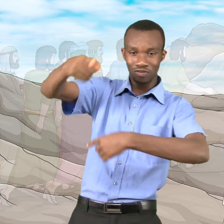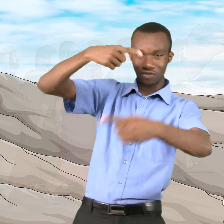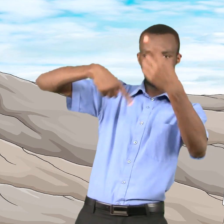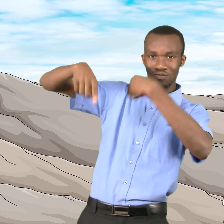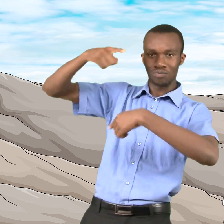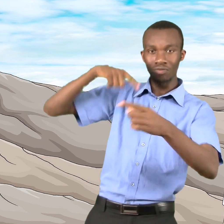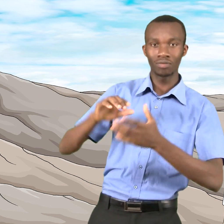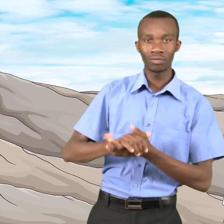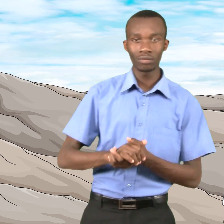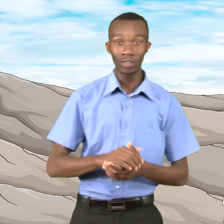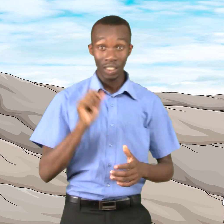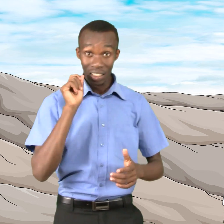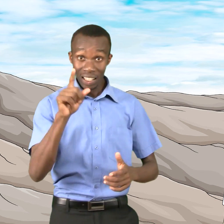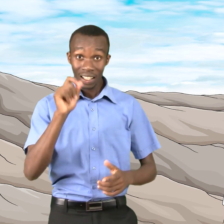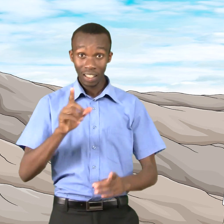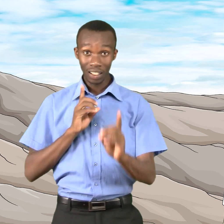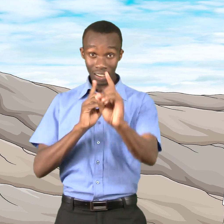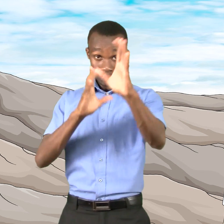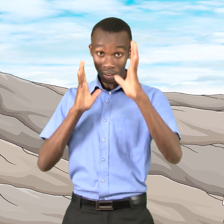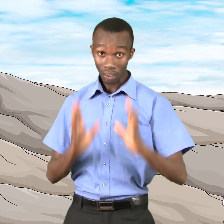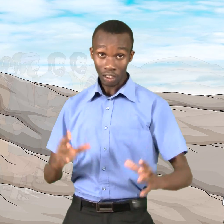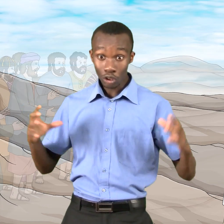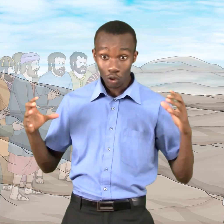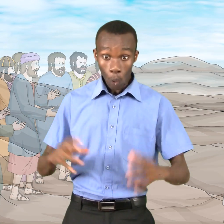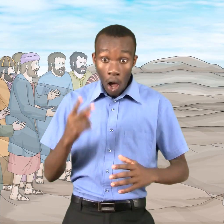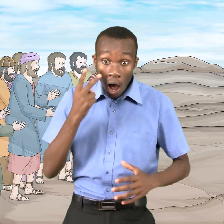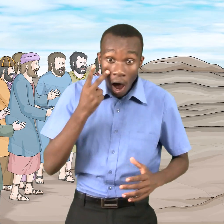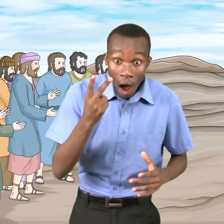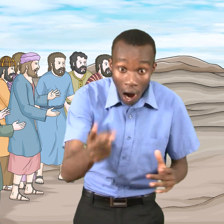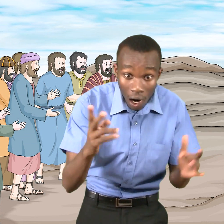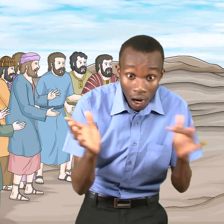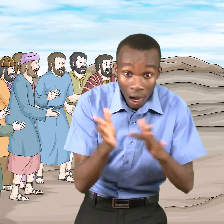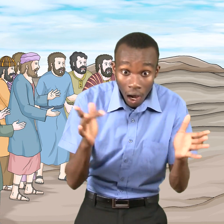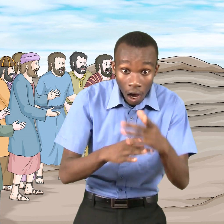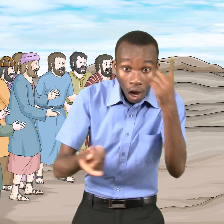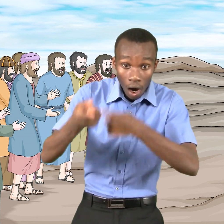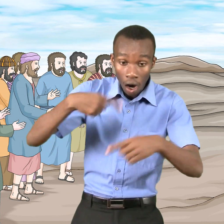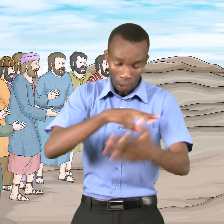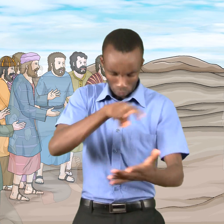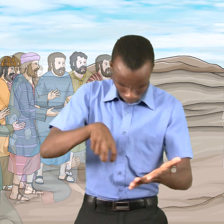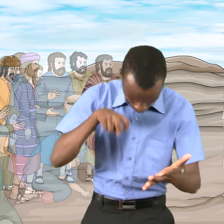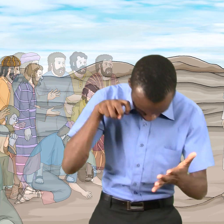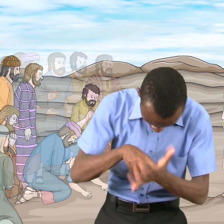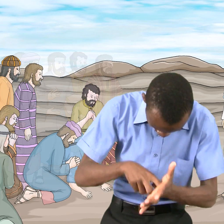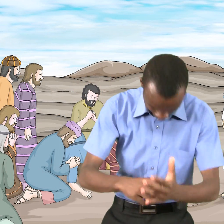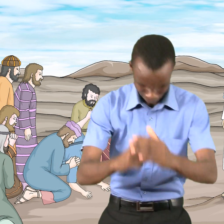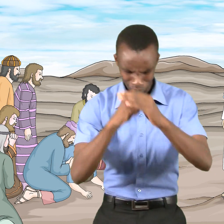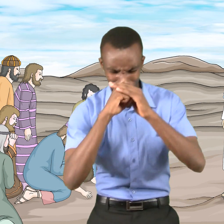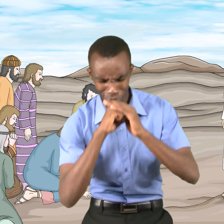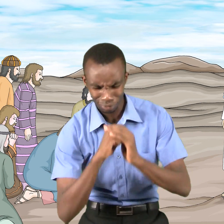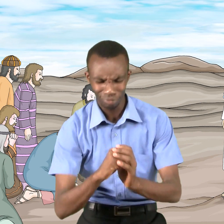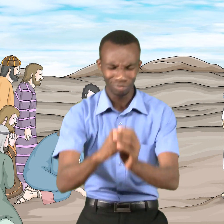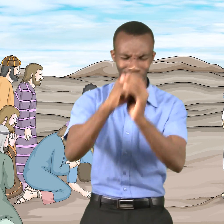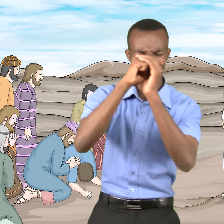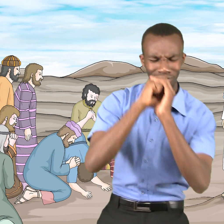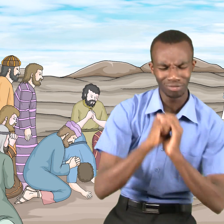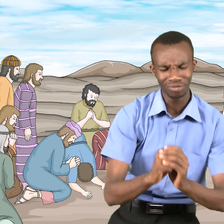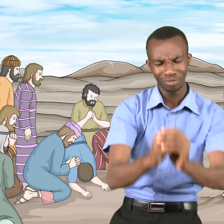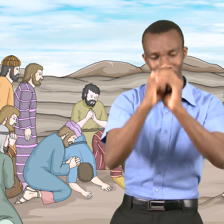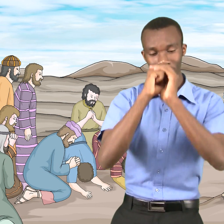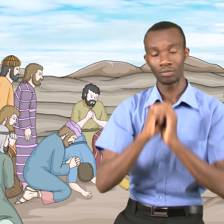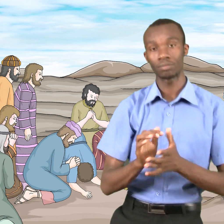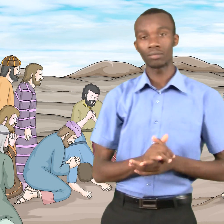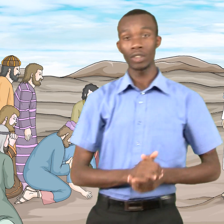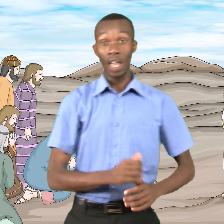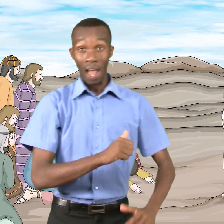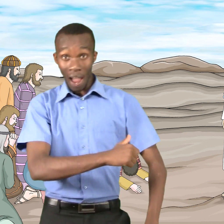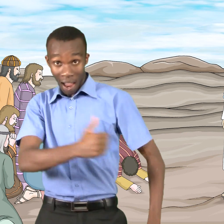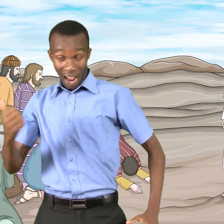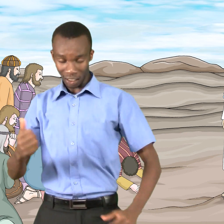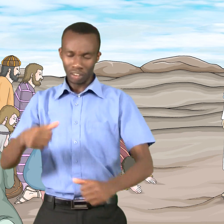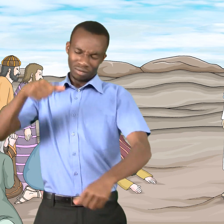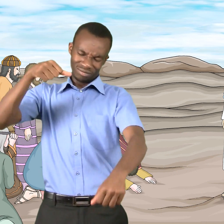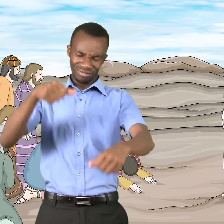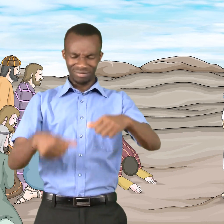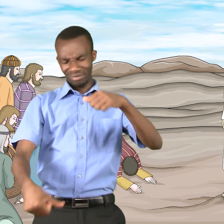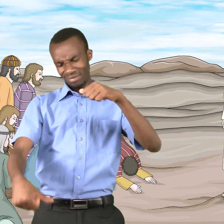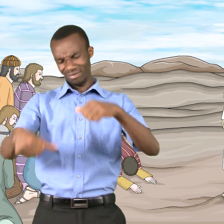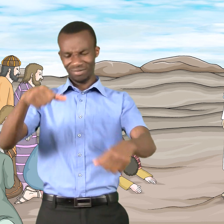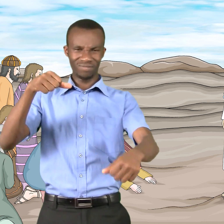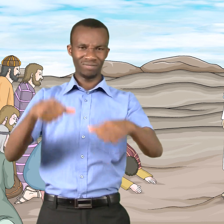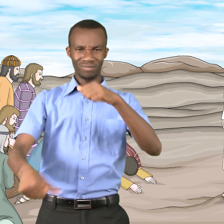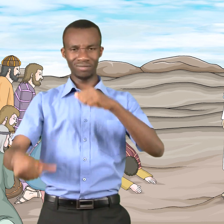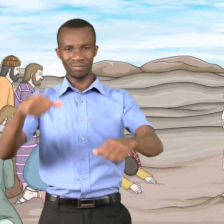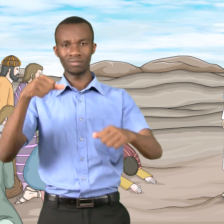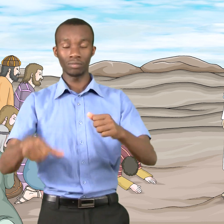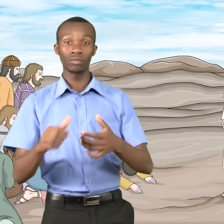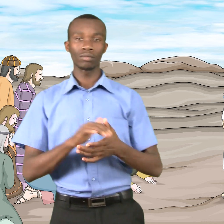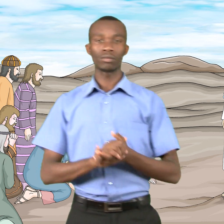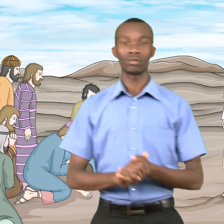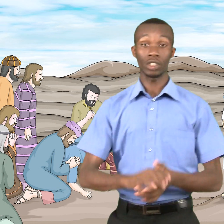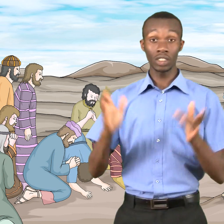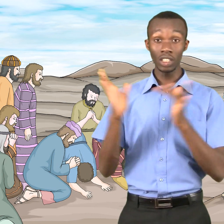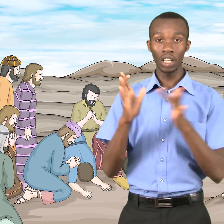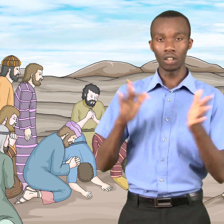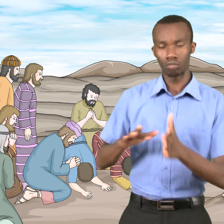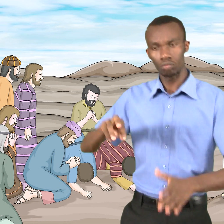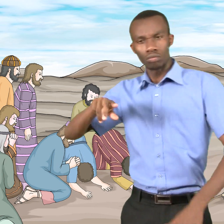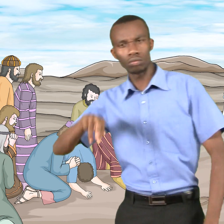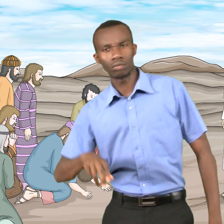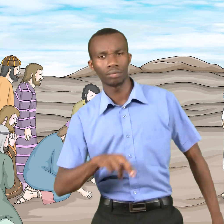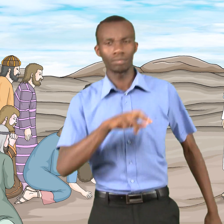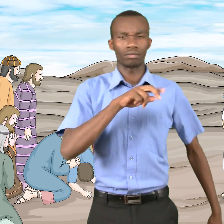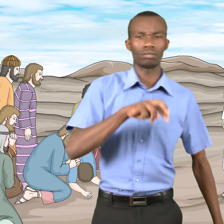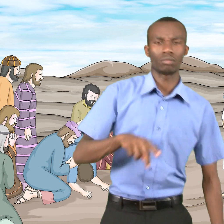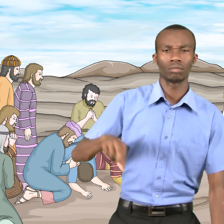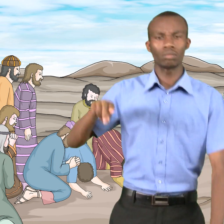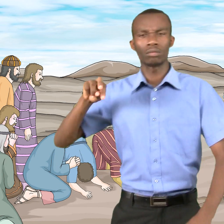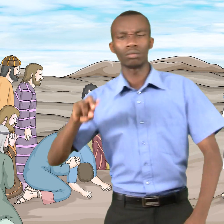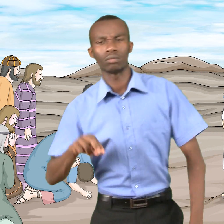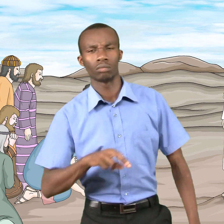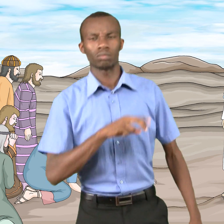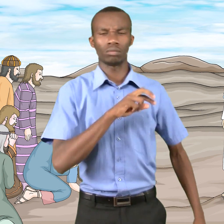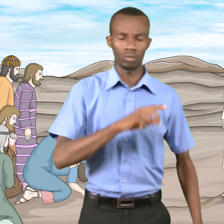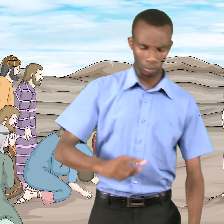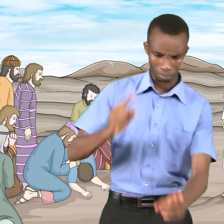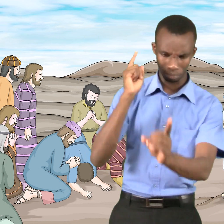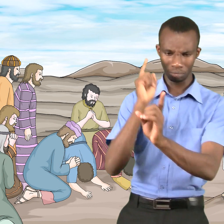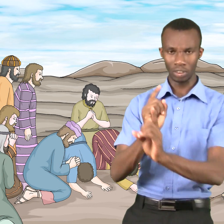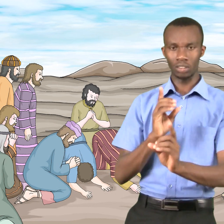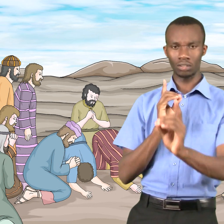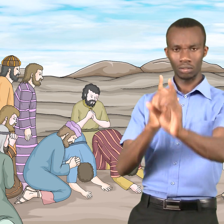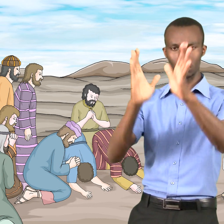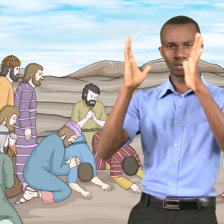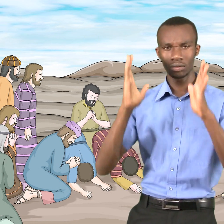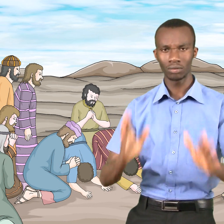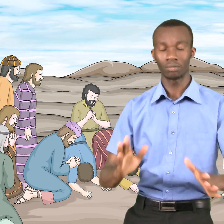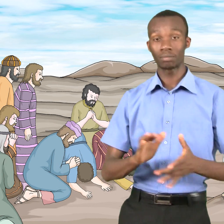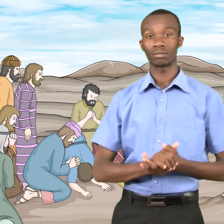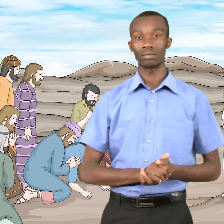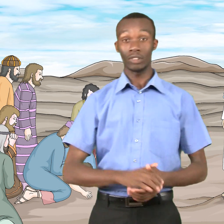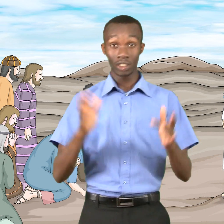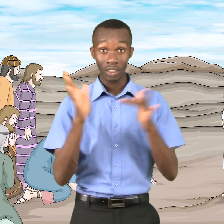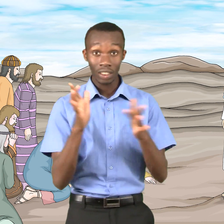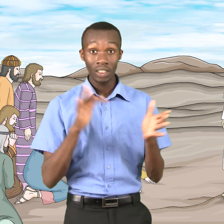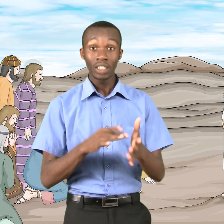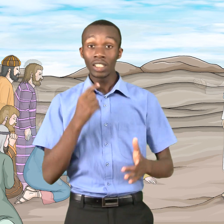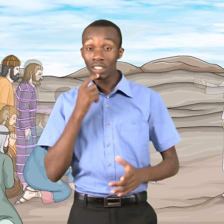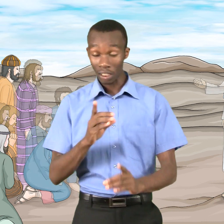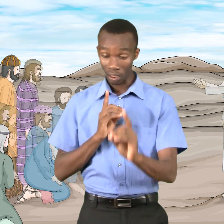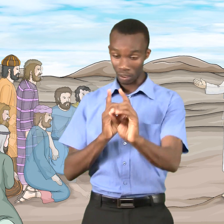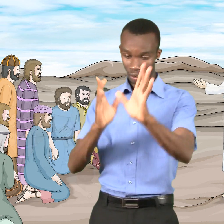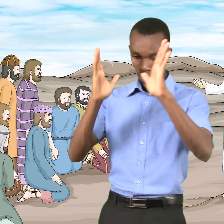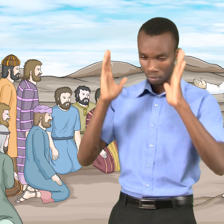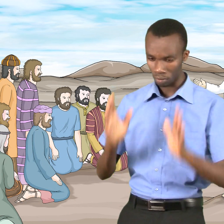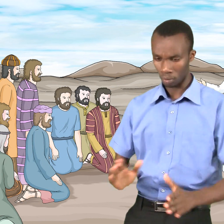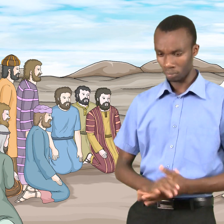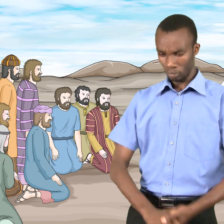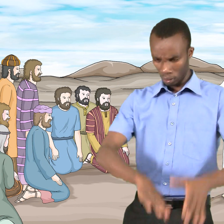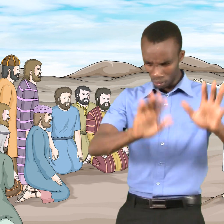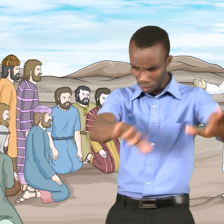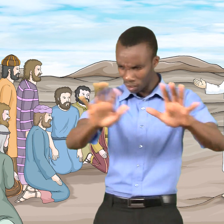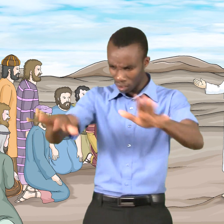When they saw Him, they worshiped Him, but some doubted.